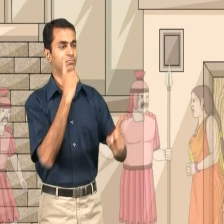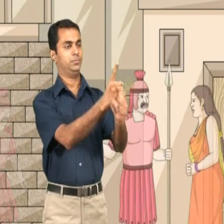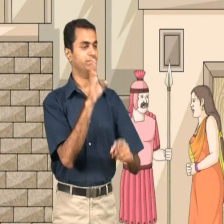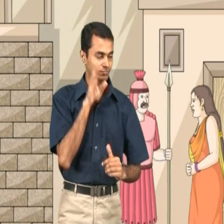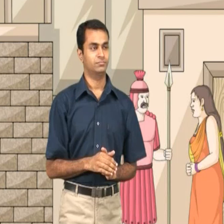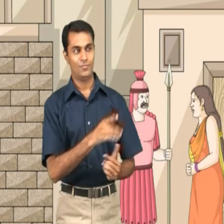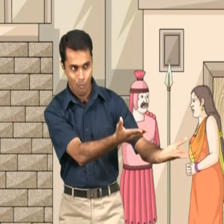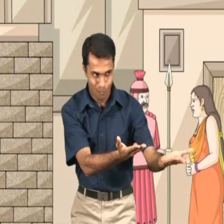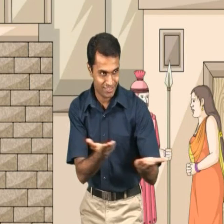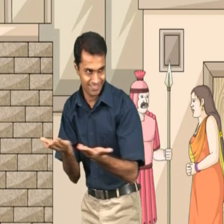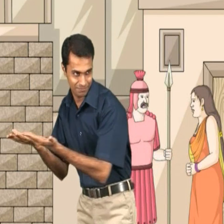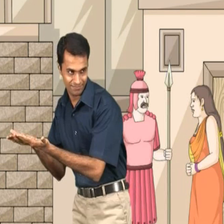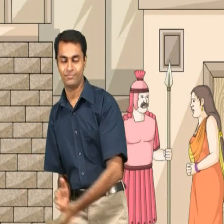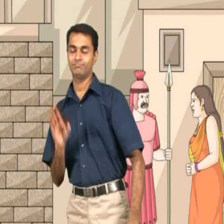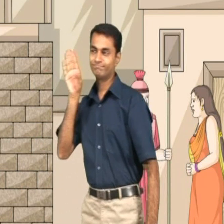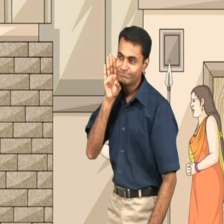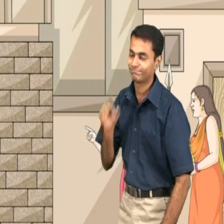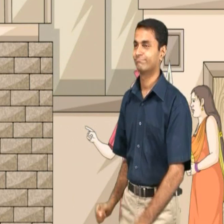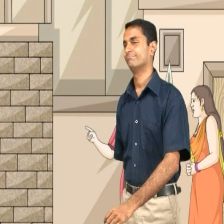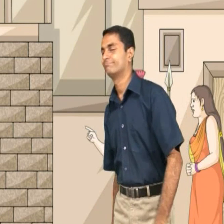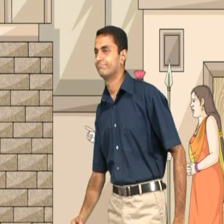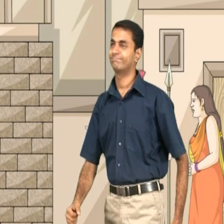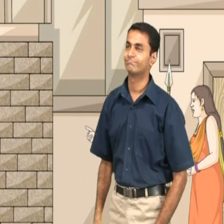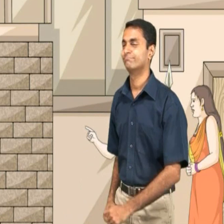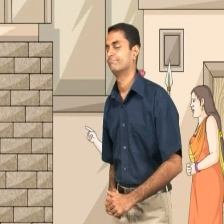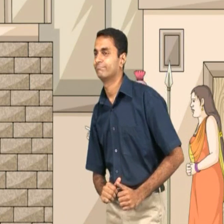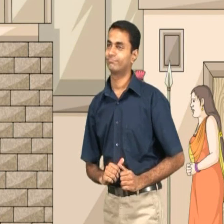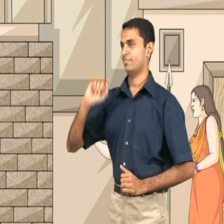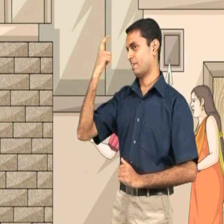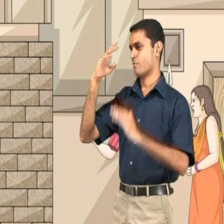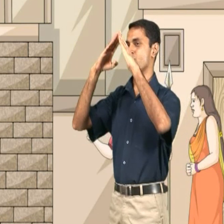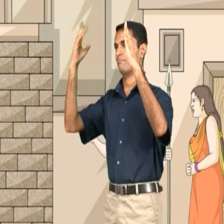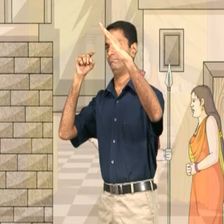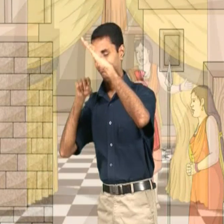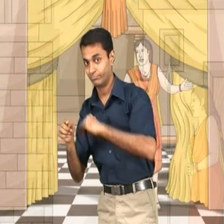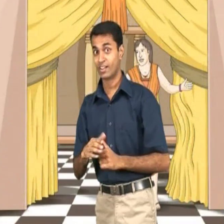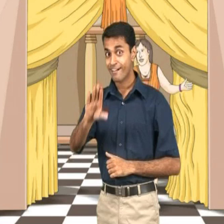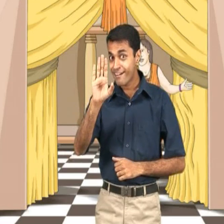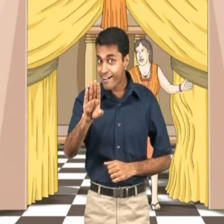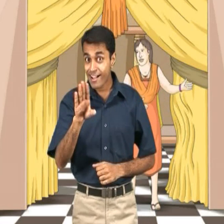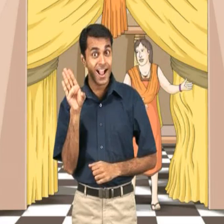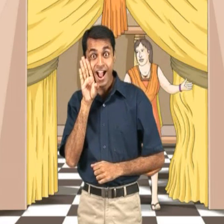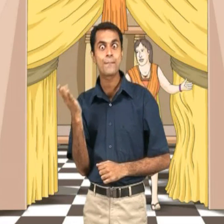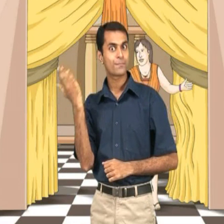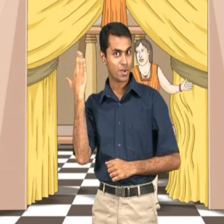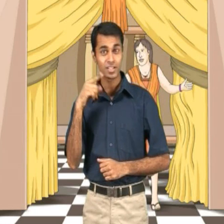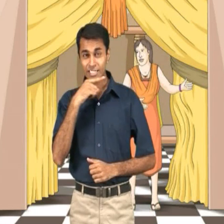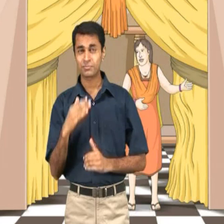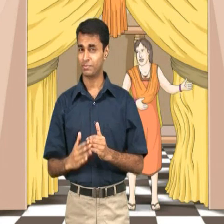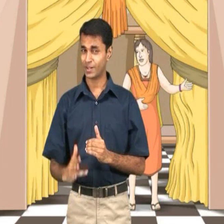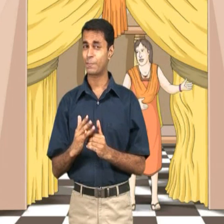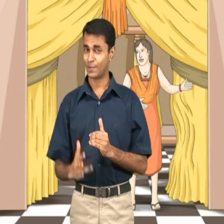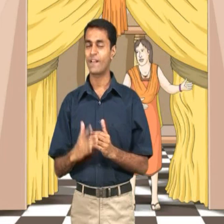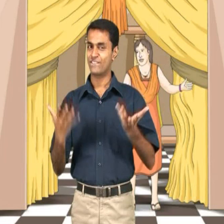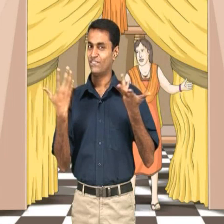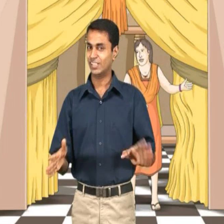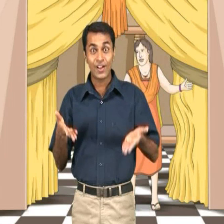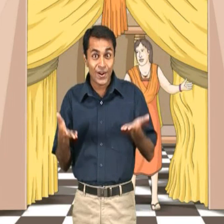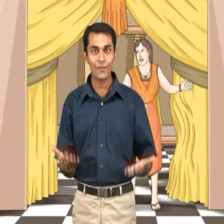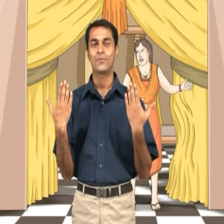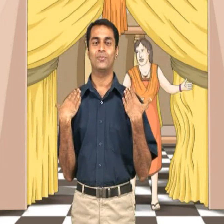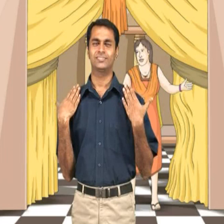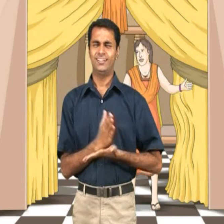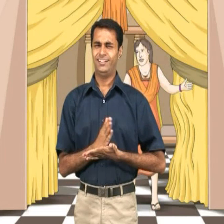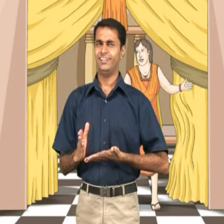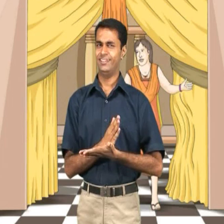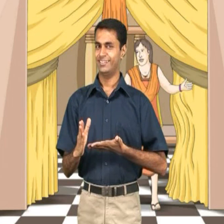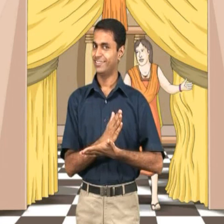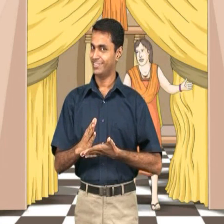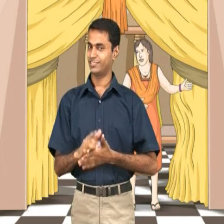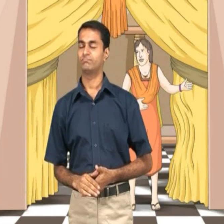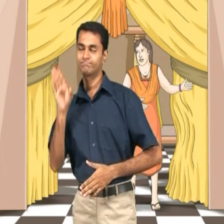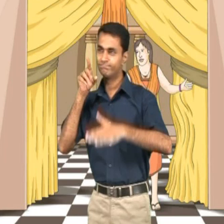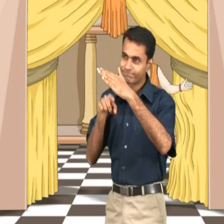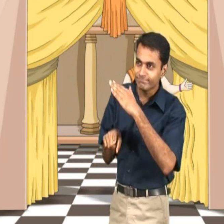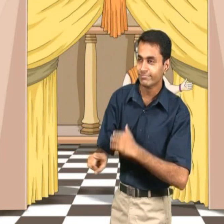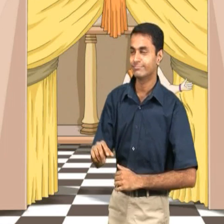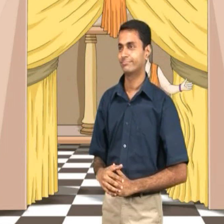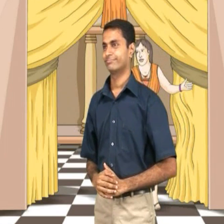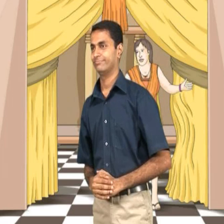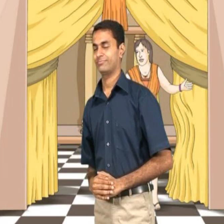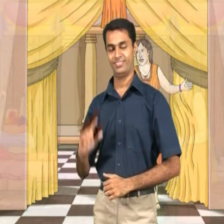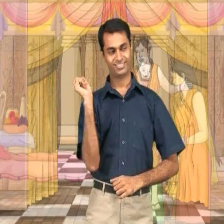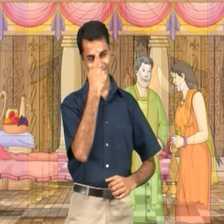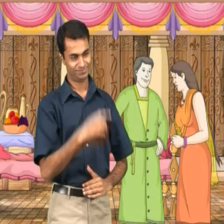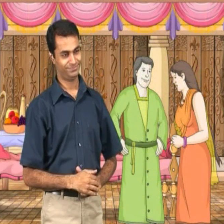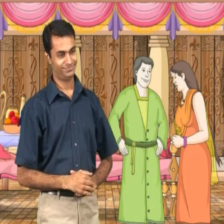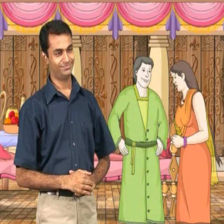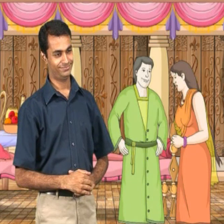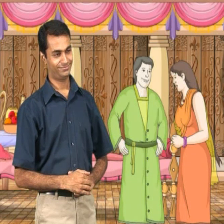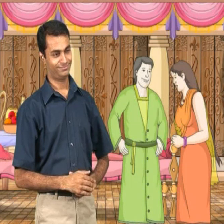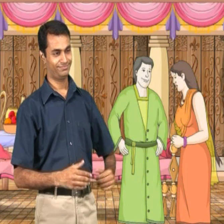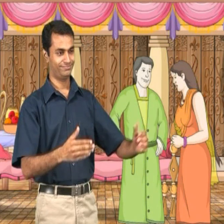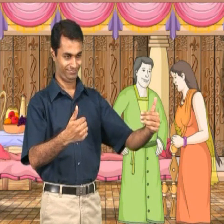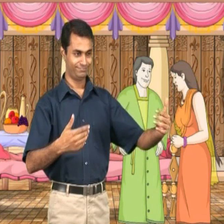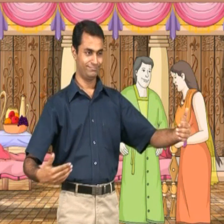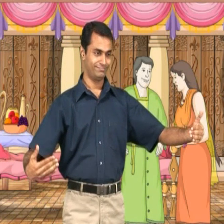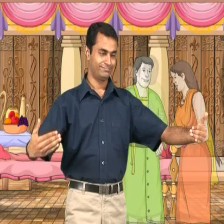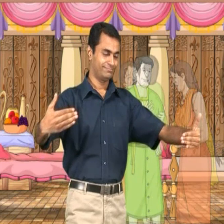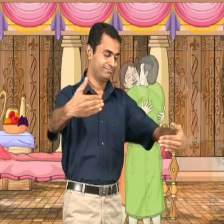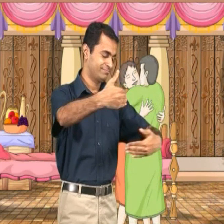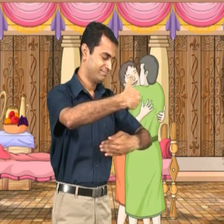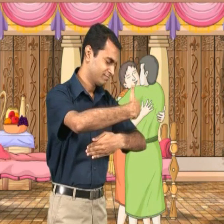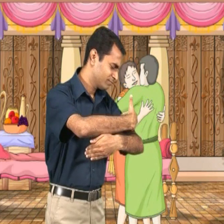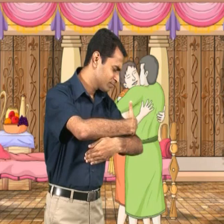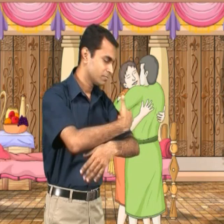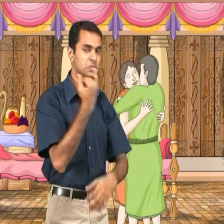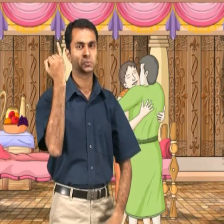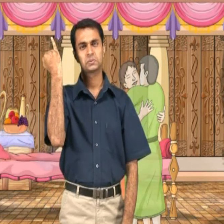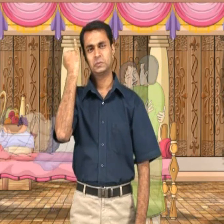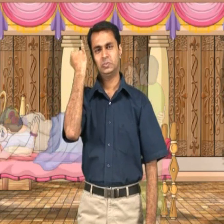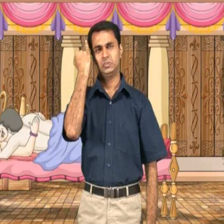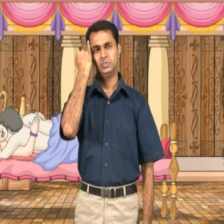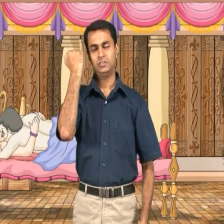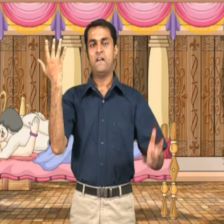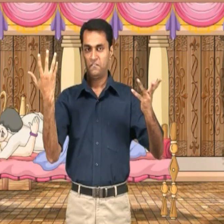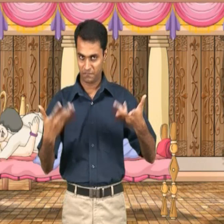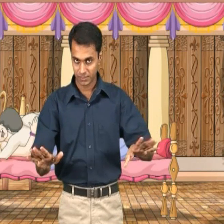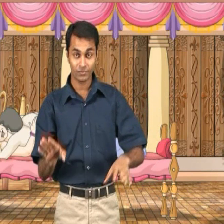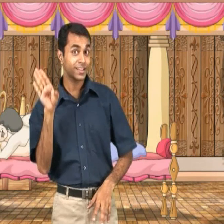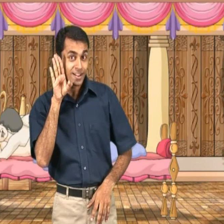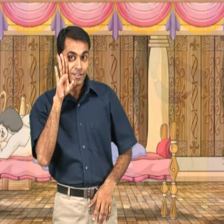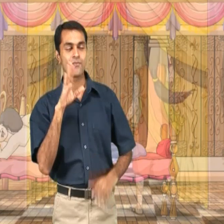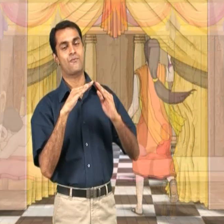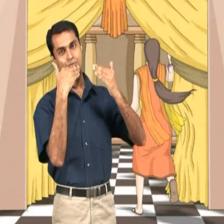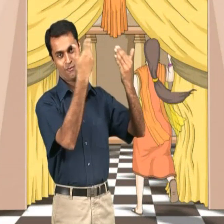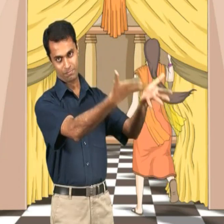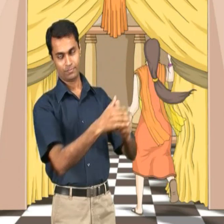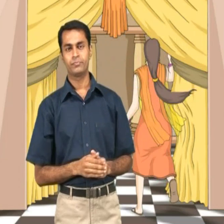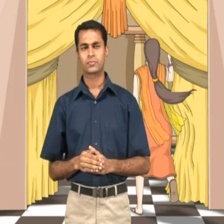Then David sent messengers to get her, and when she came to him, he slept with her.